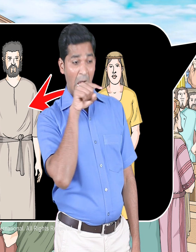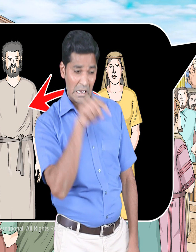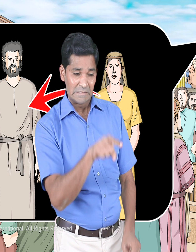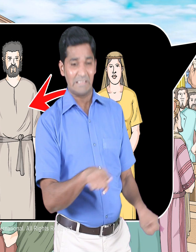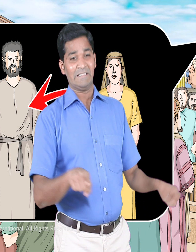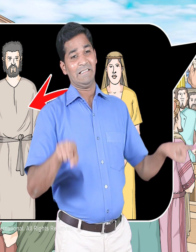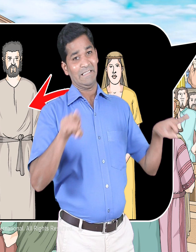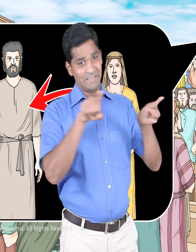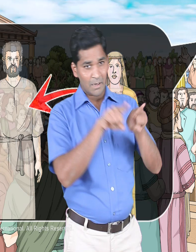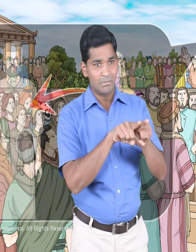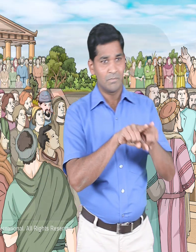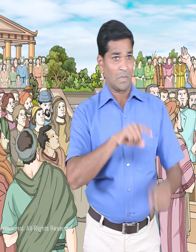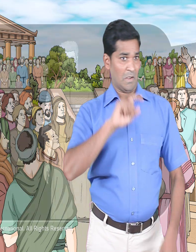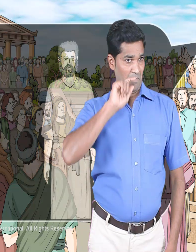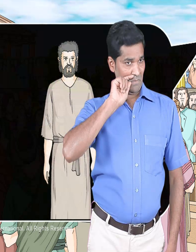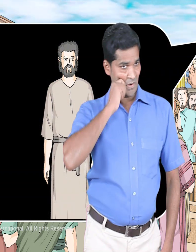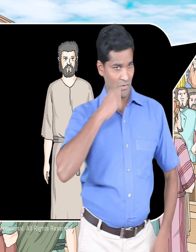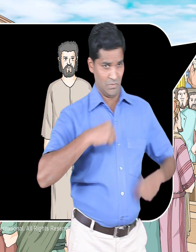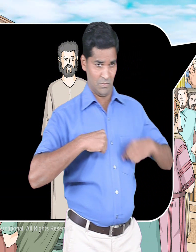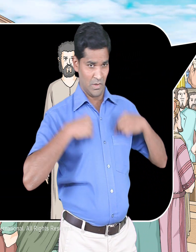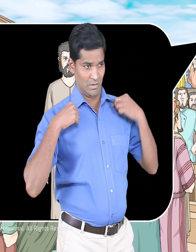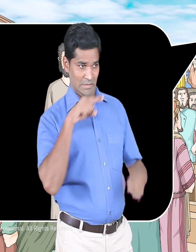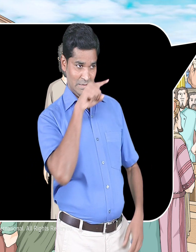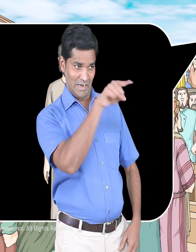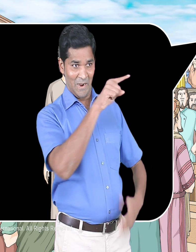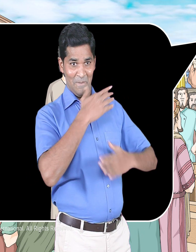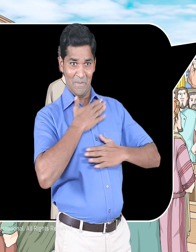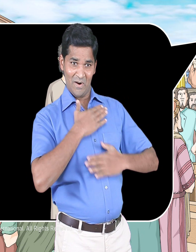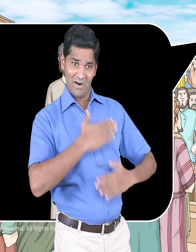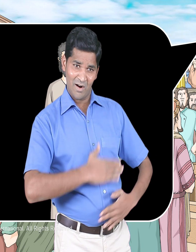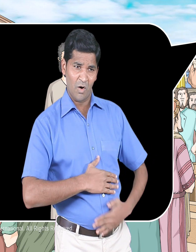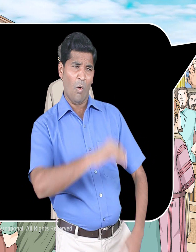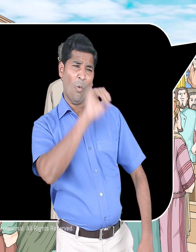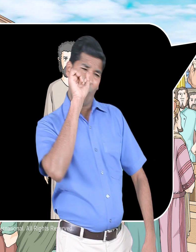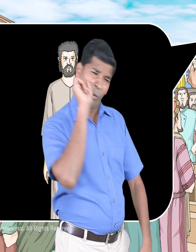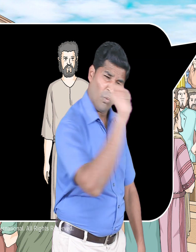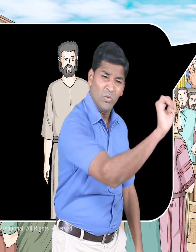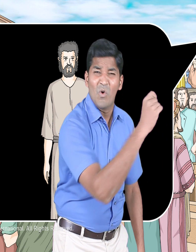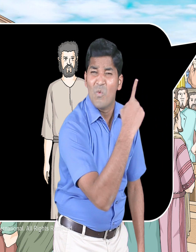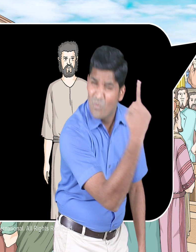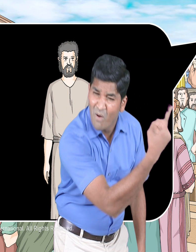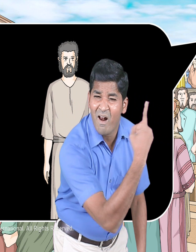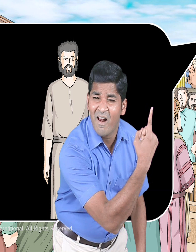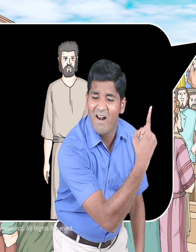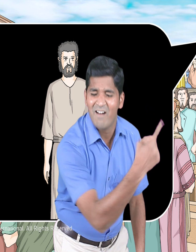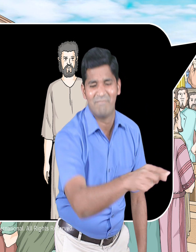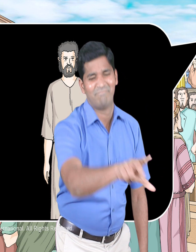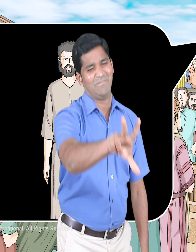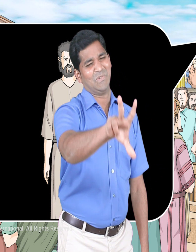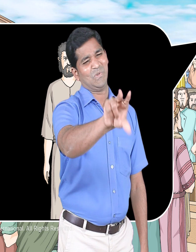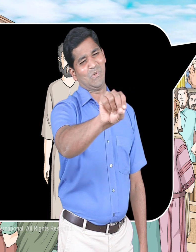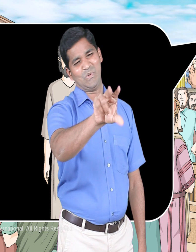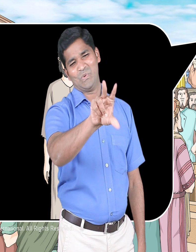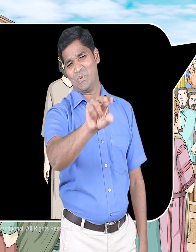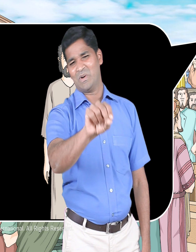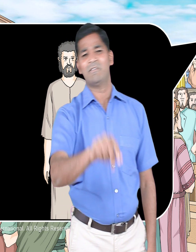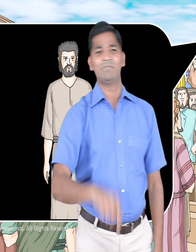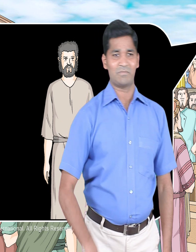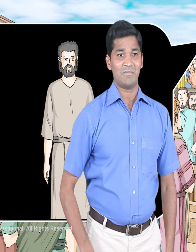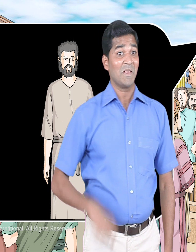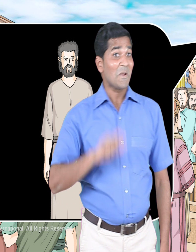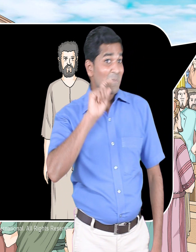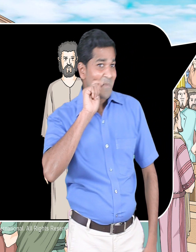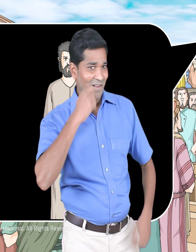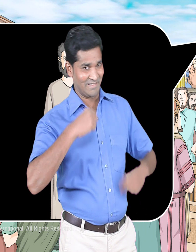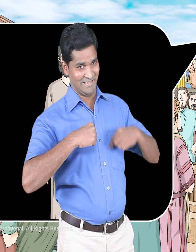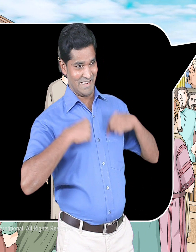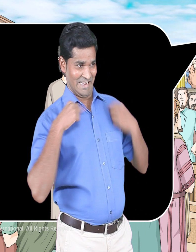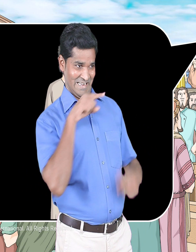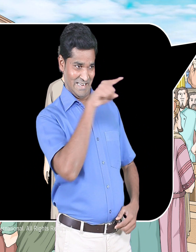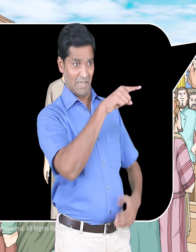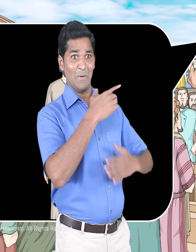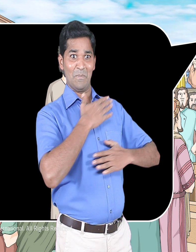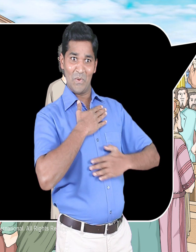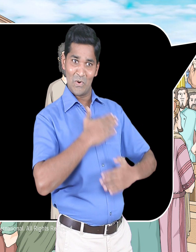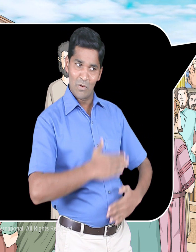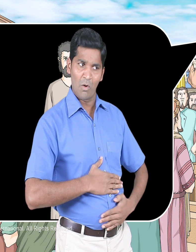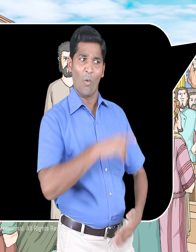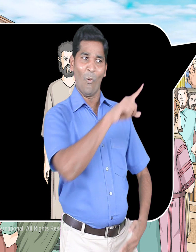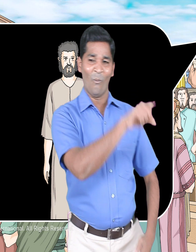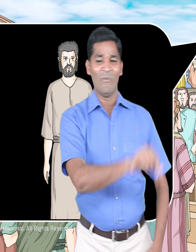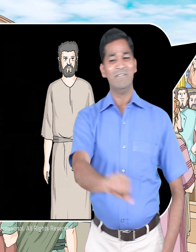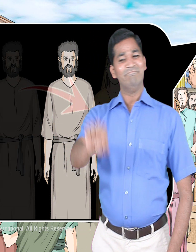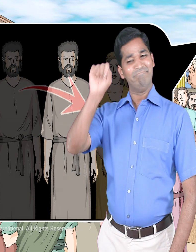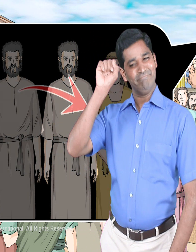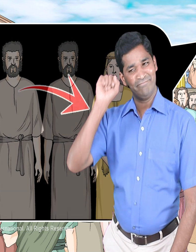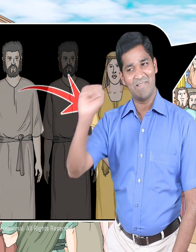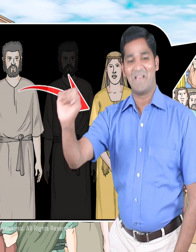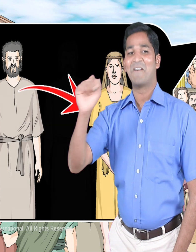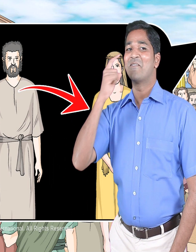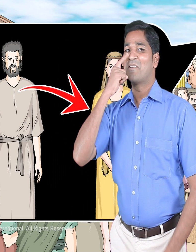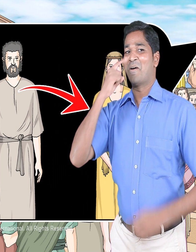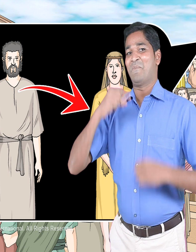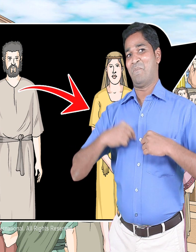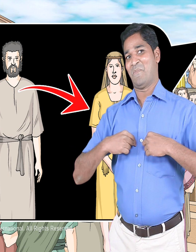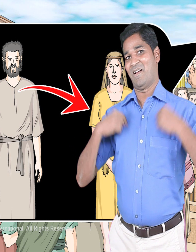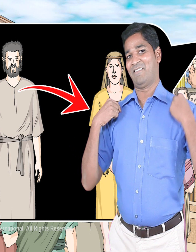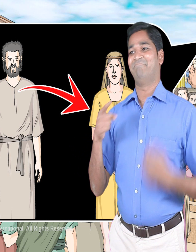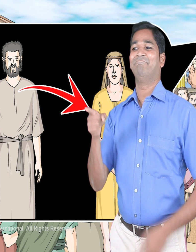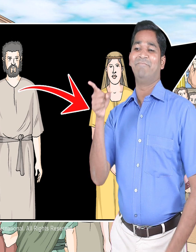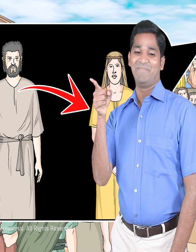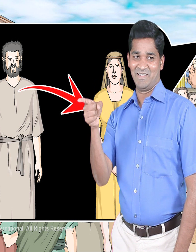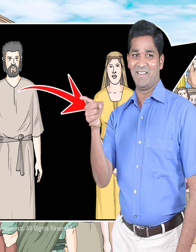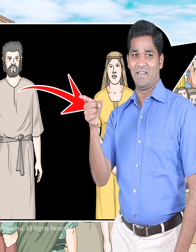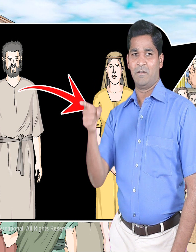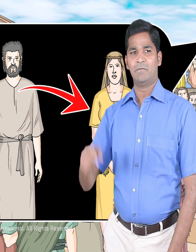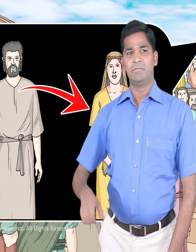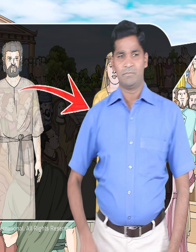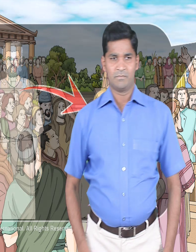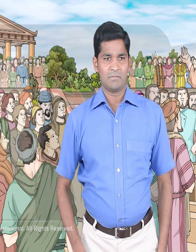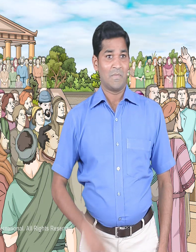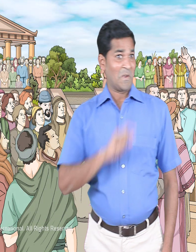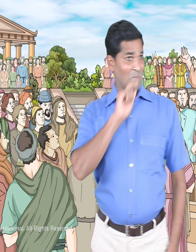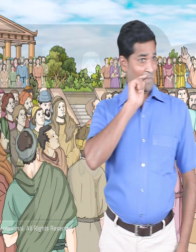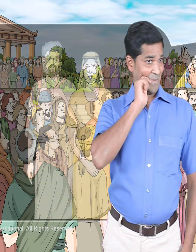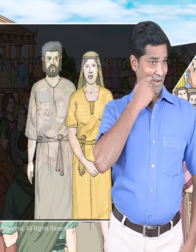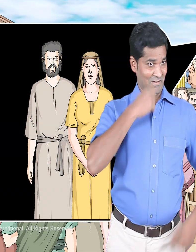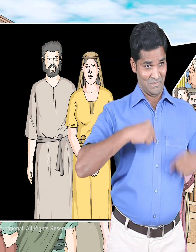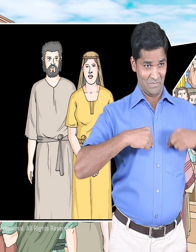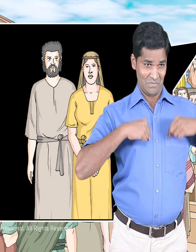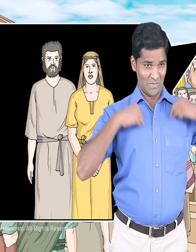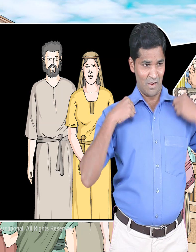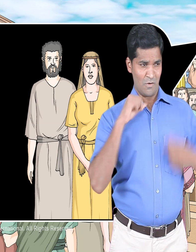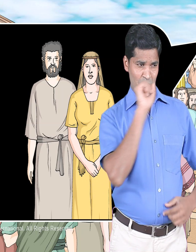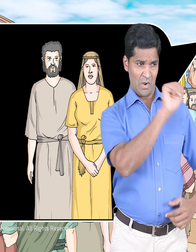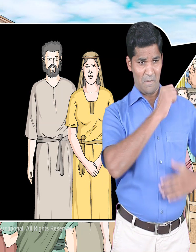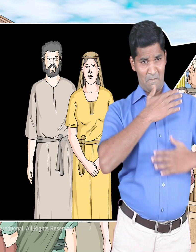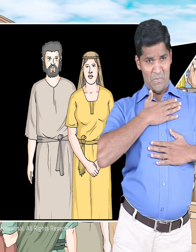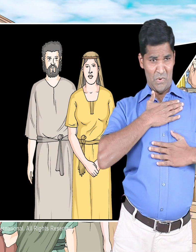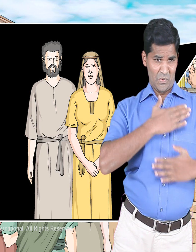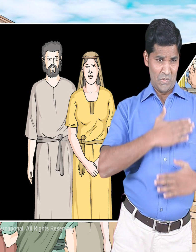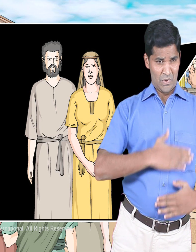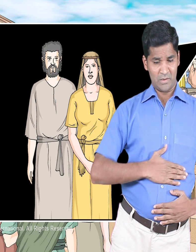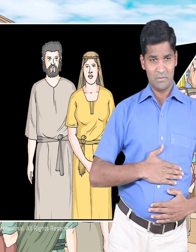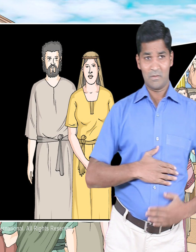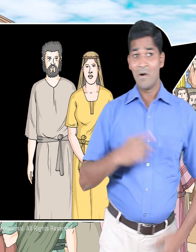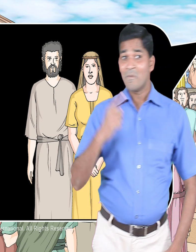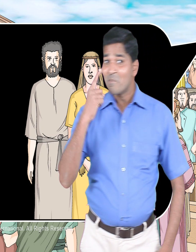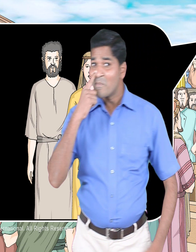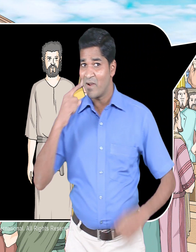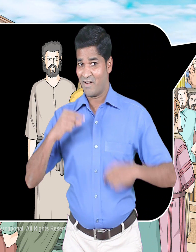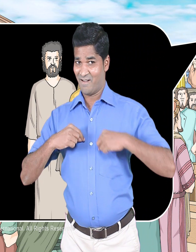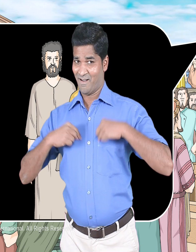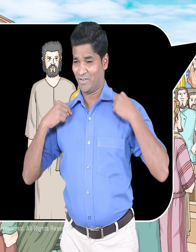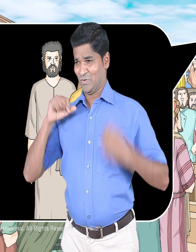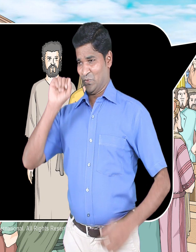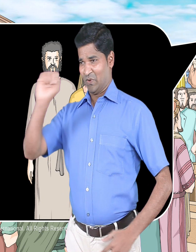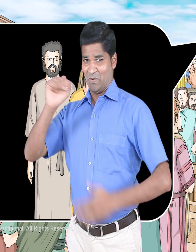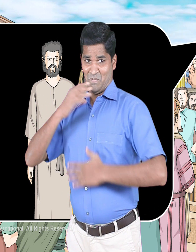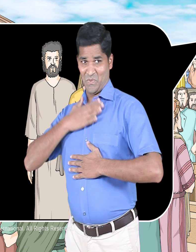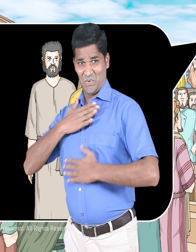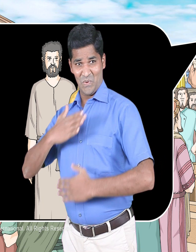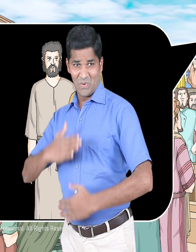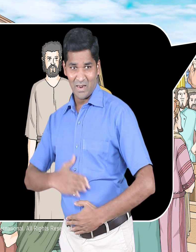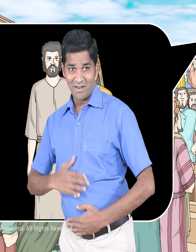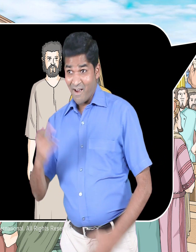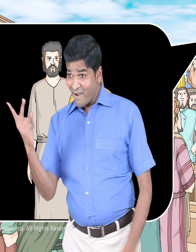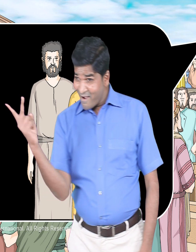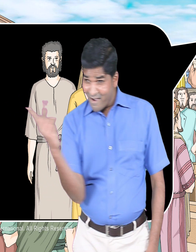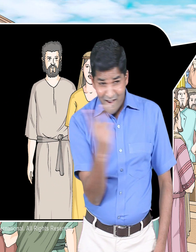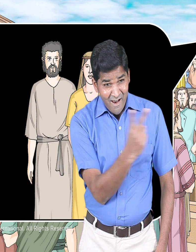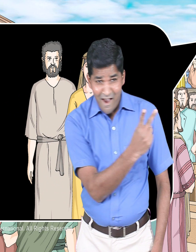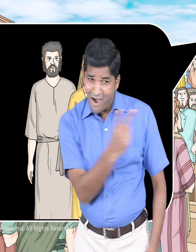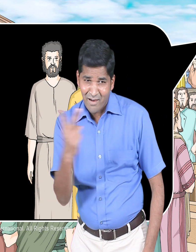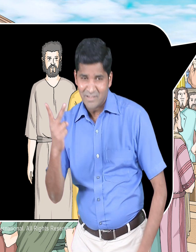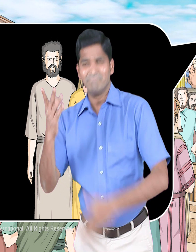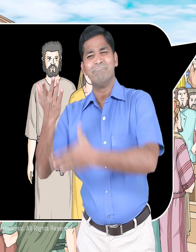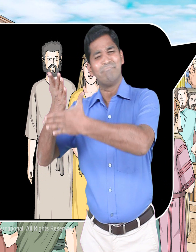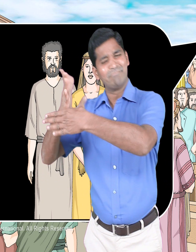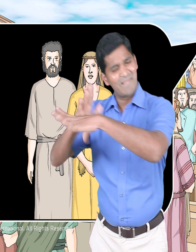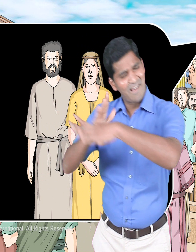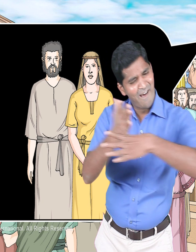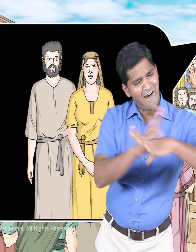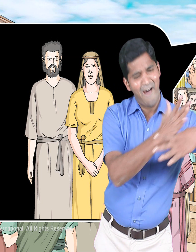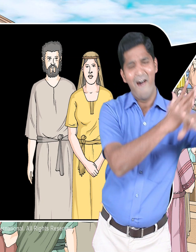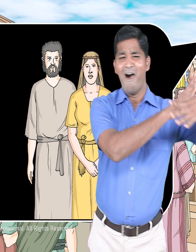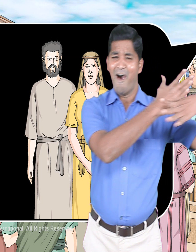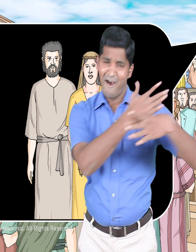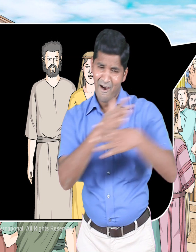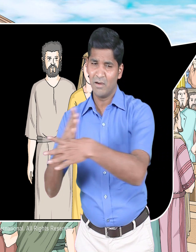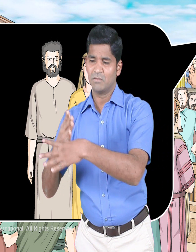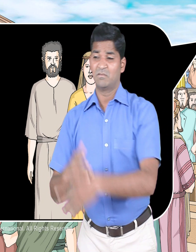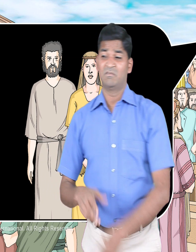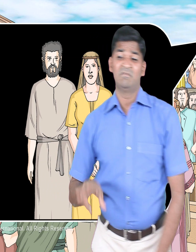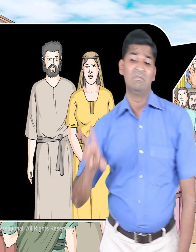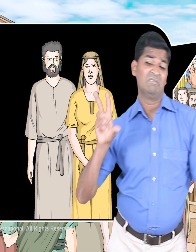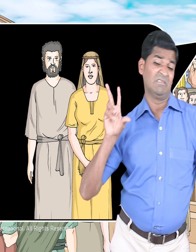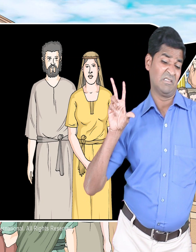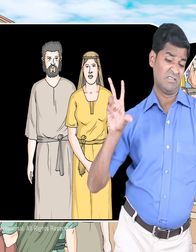Likewise the husband does not have authority over his own body, but the wife.